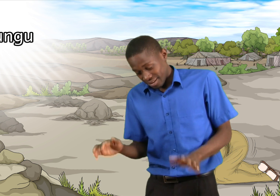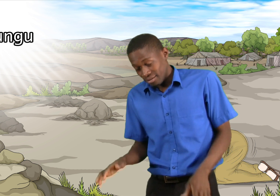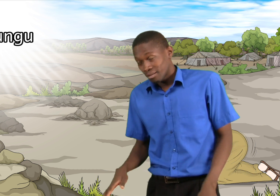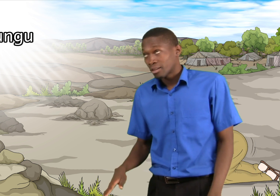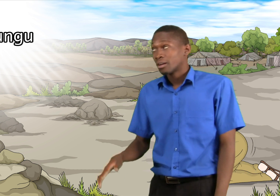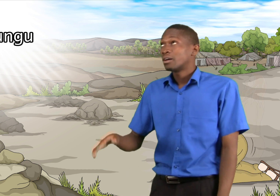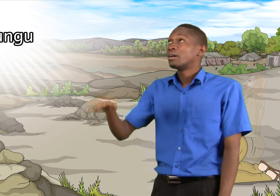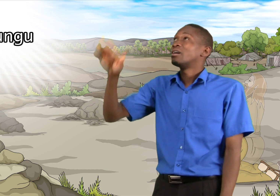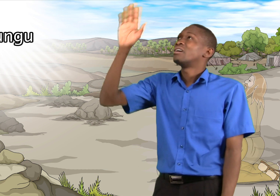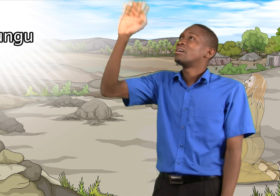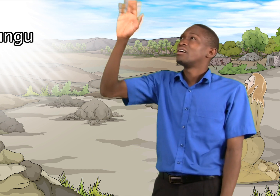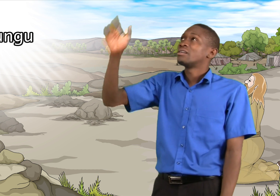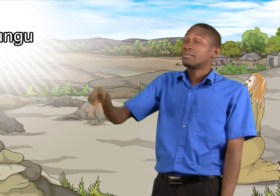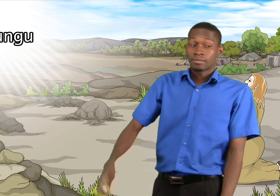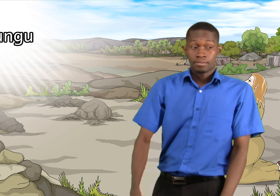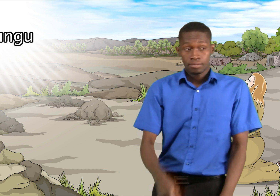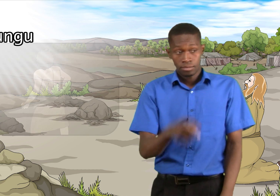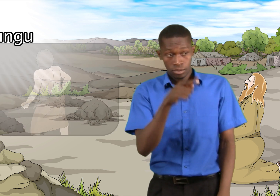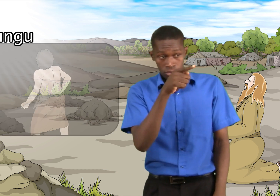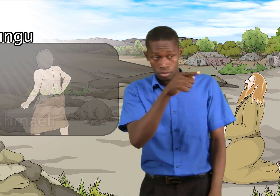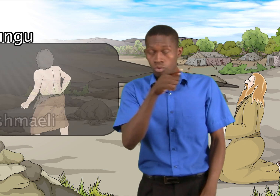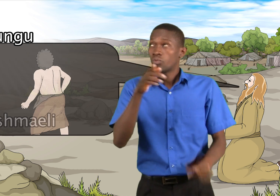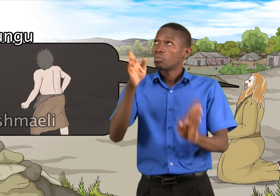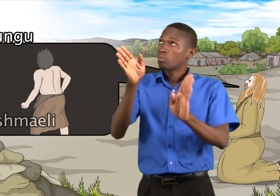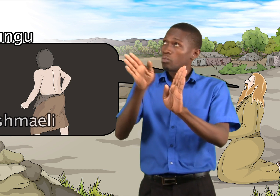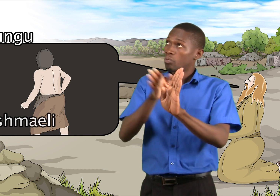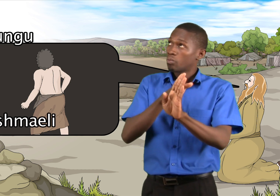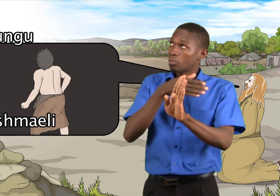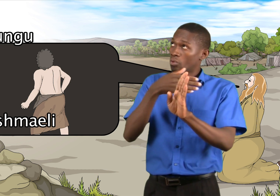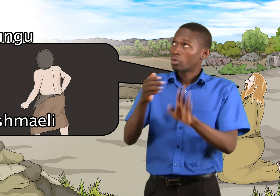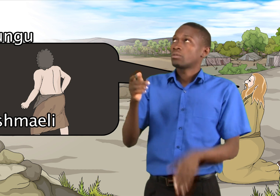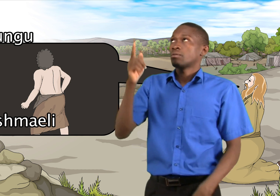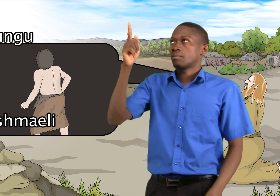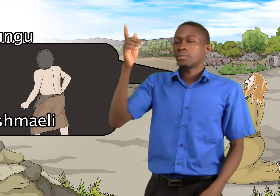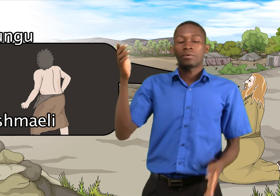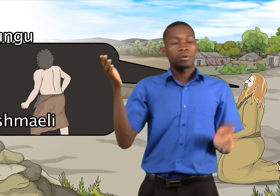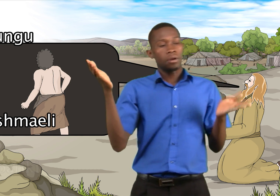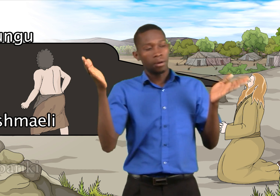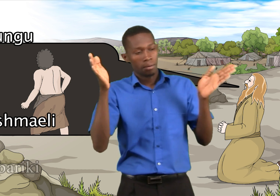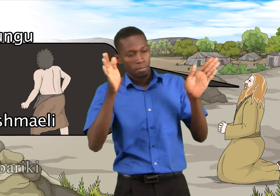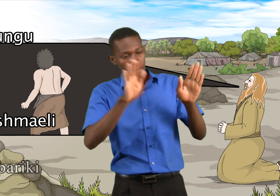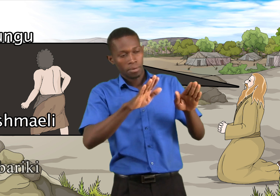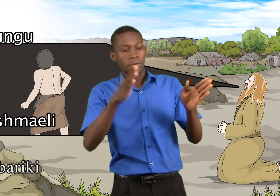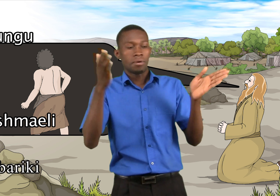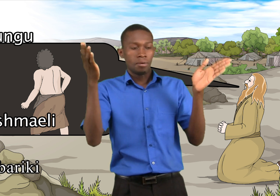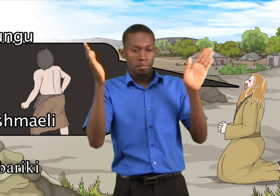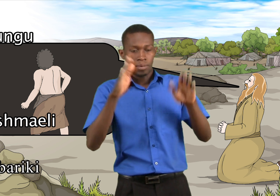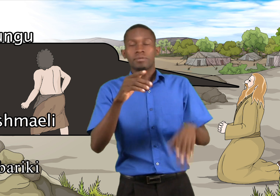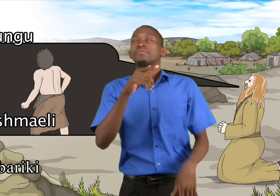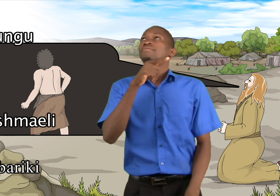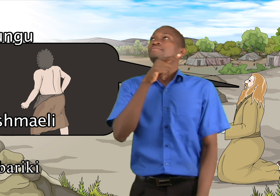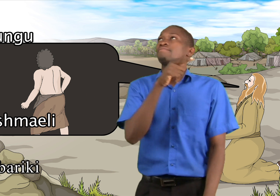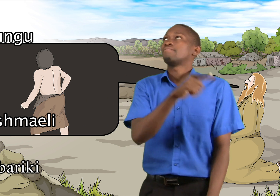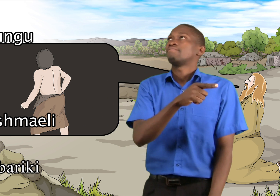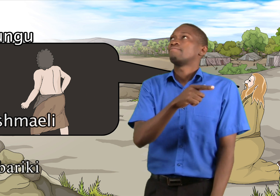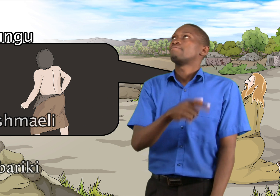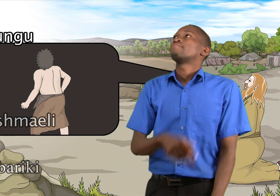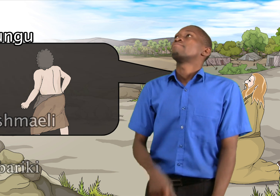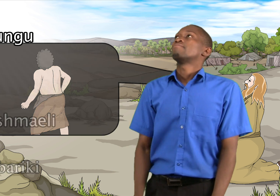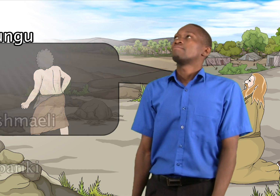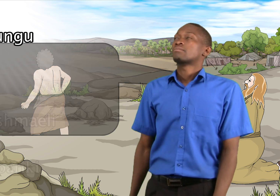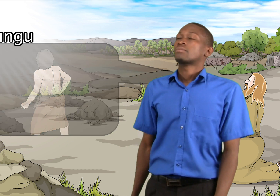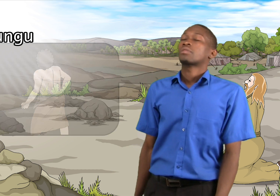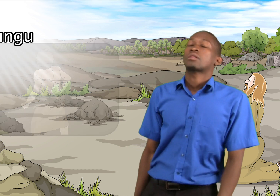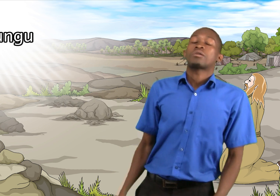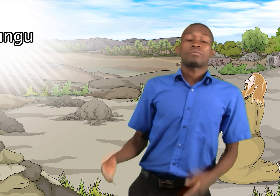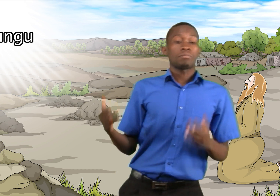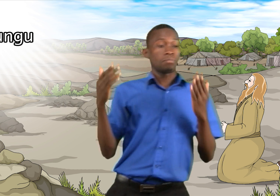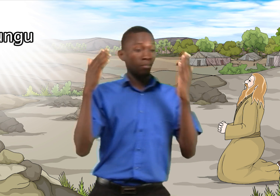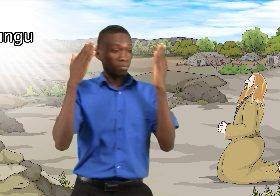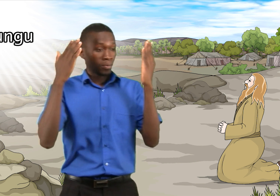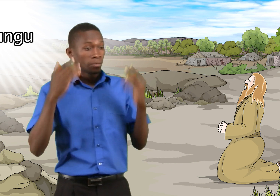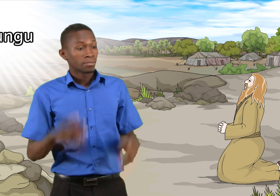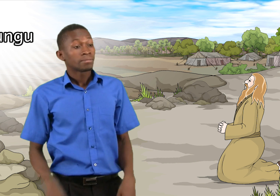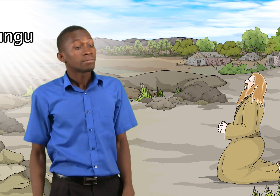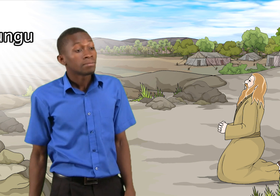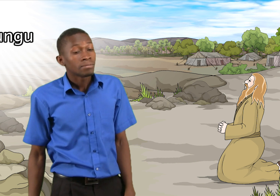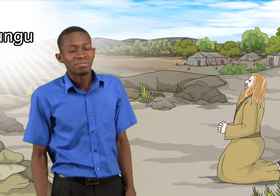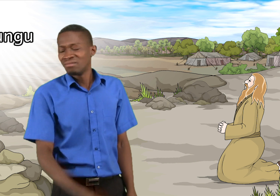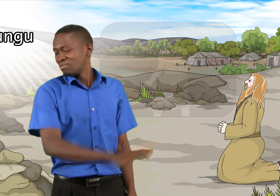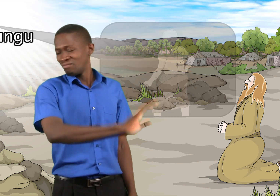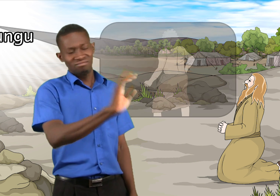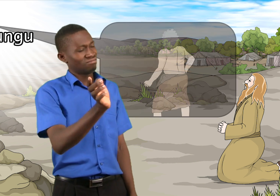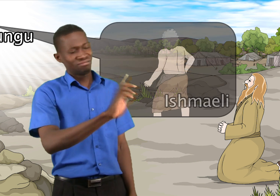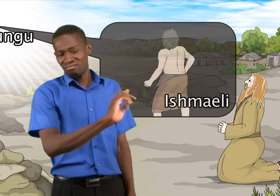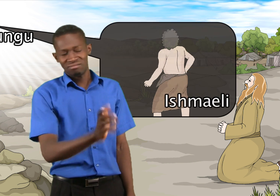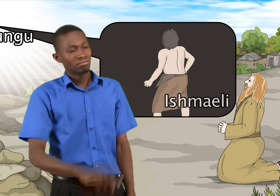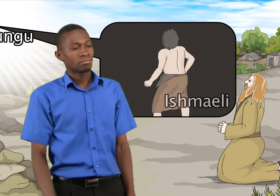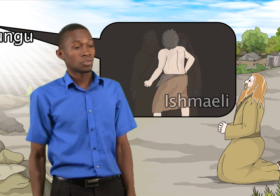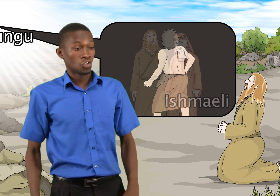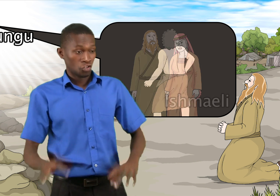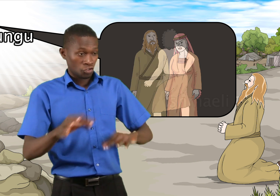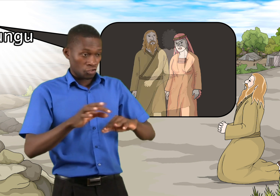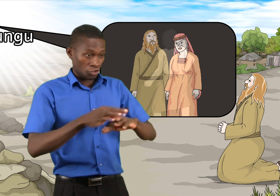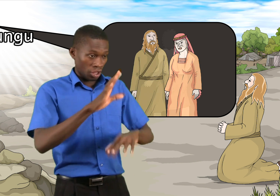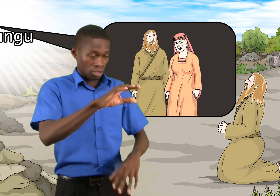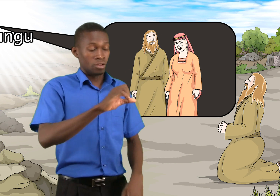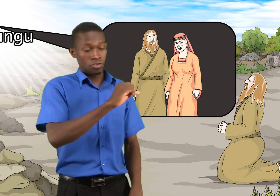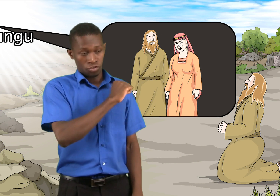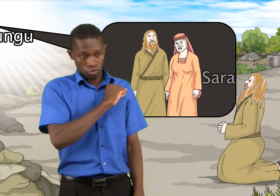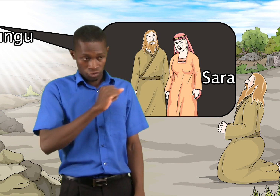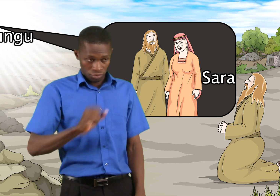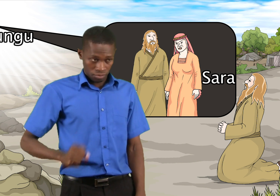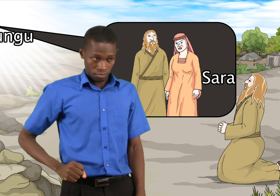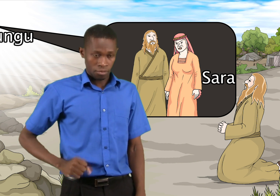And Abraham said to God, “O that Ishmael might live under Your blessing!”